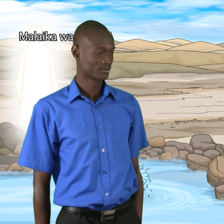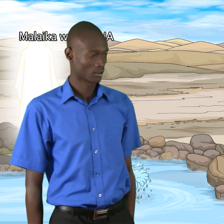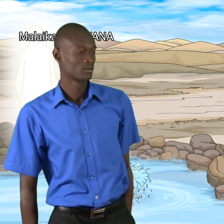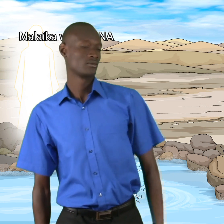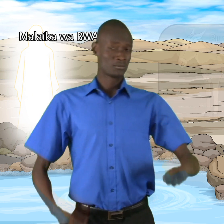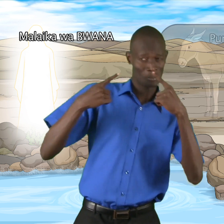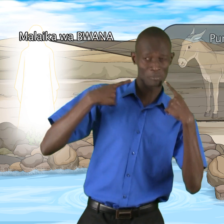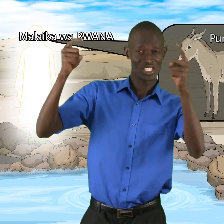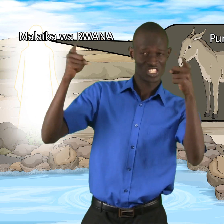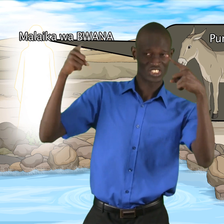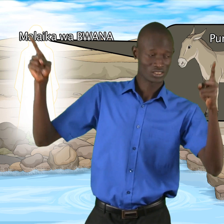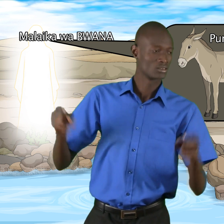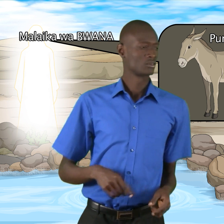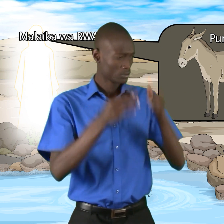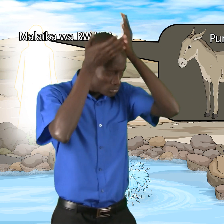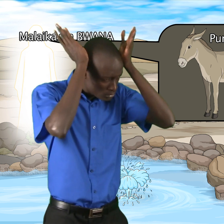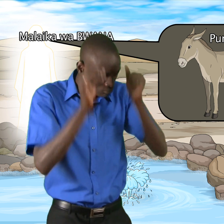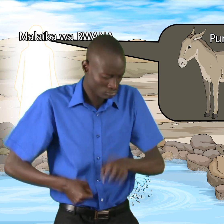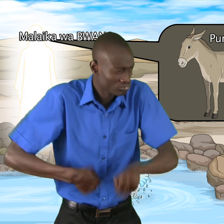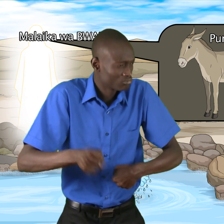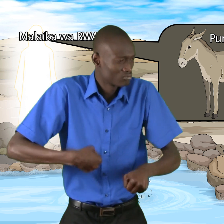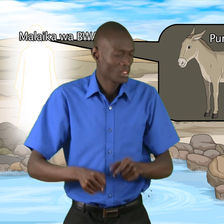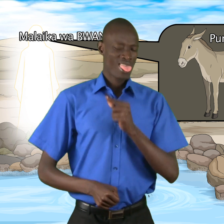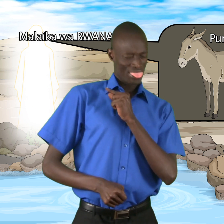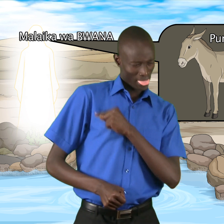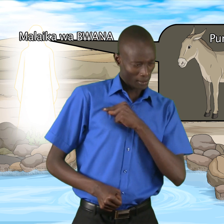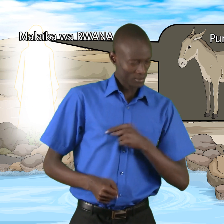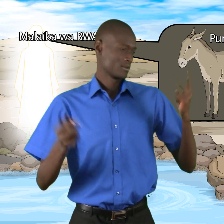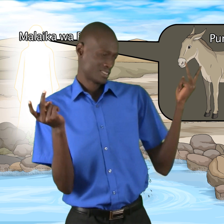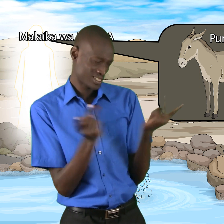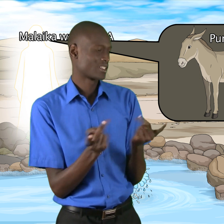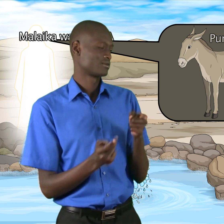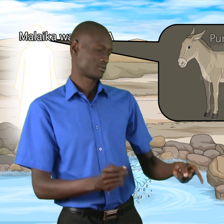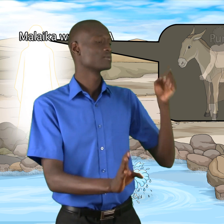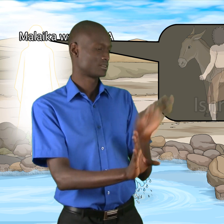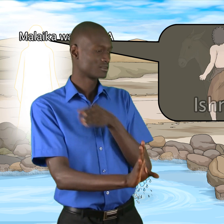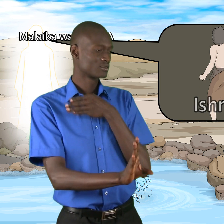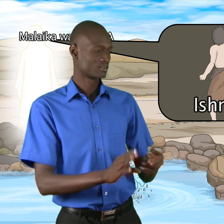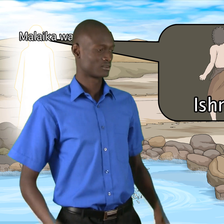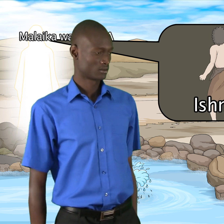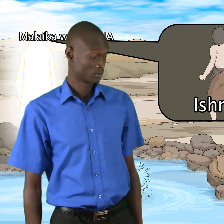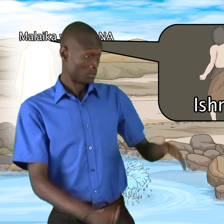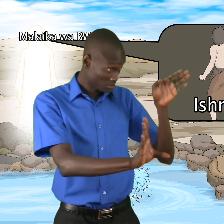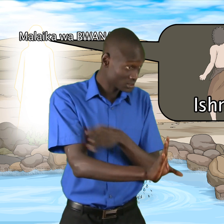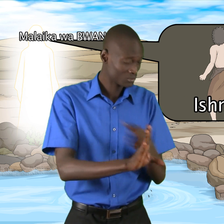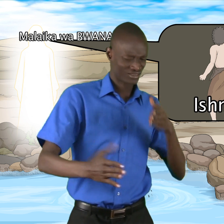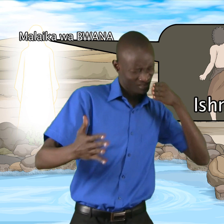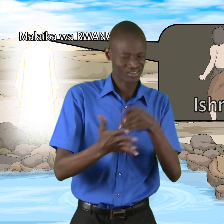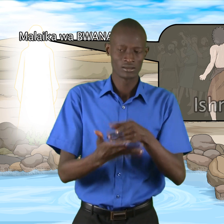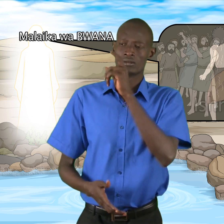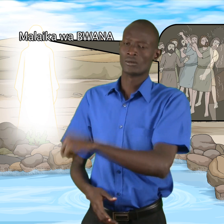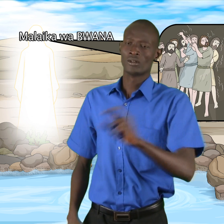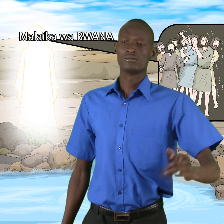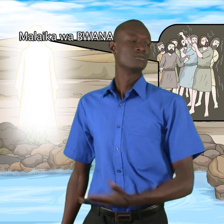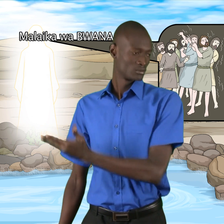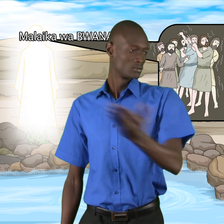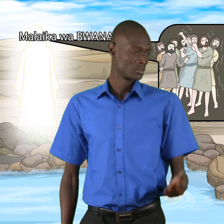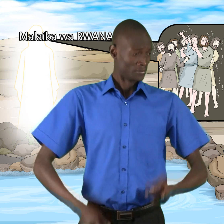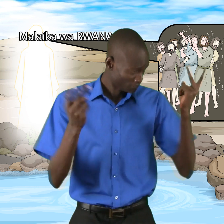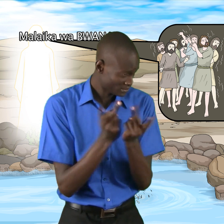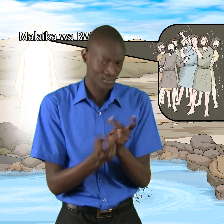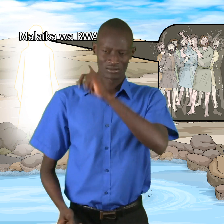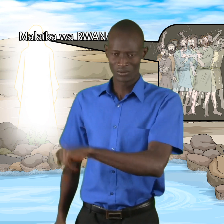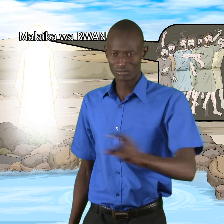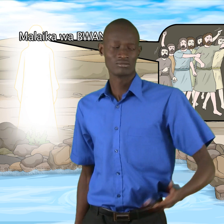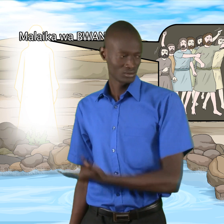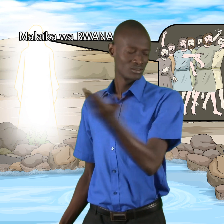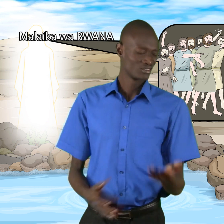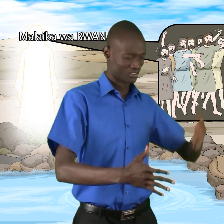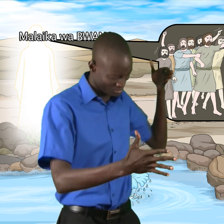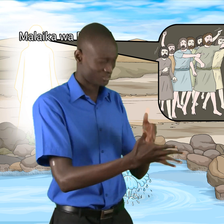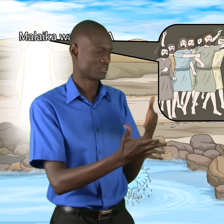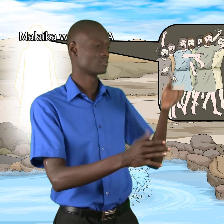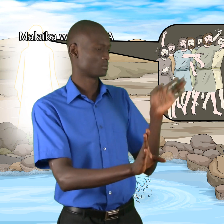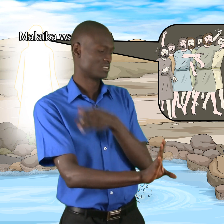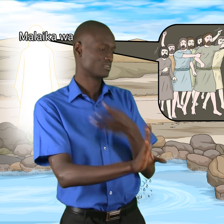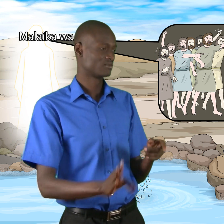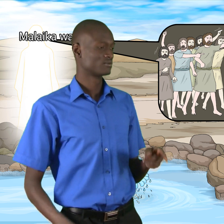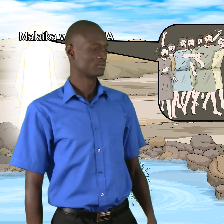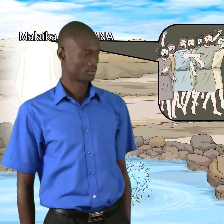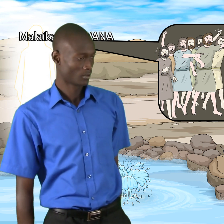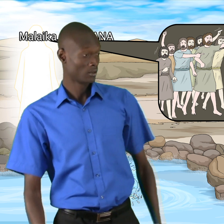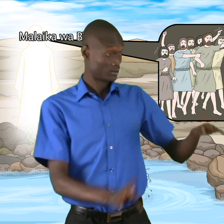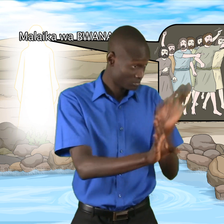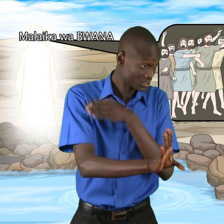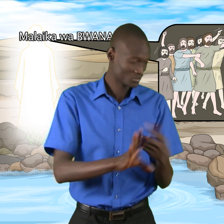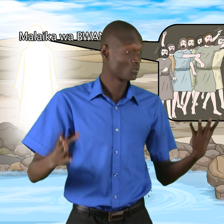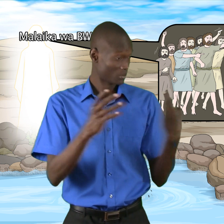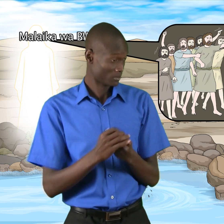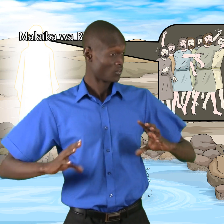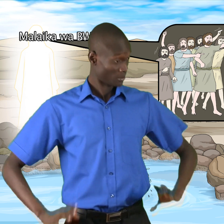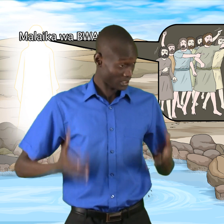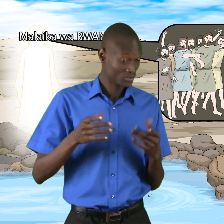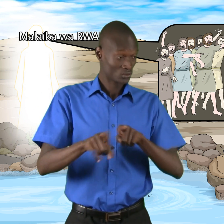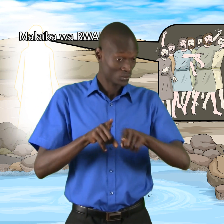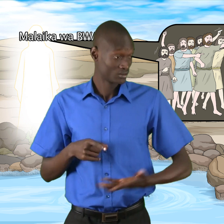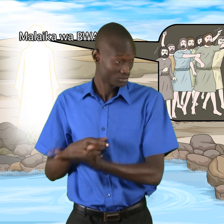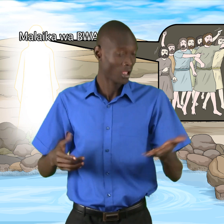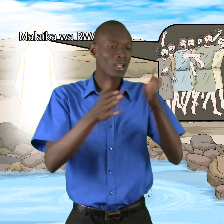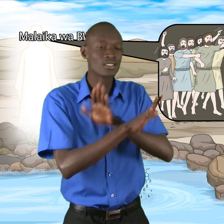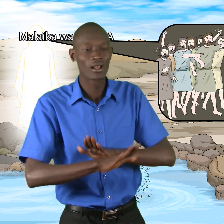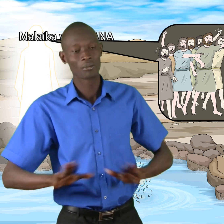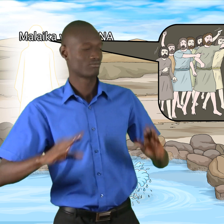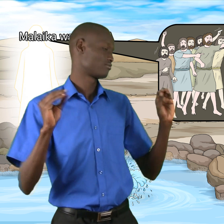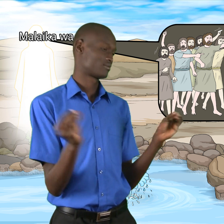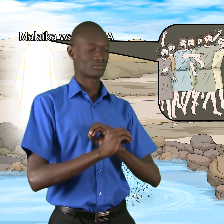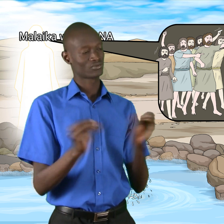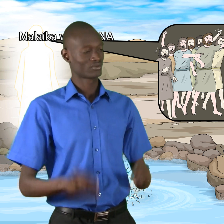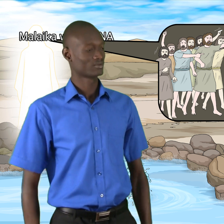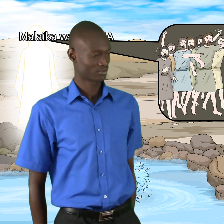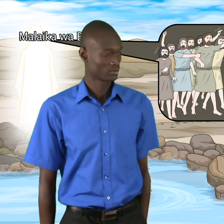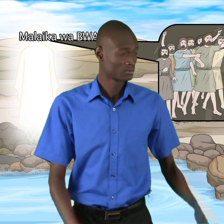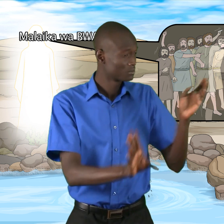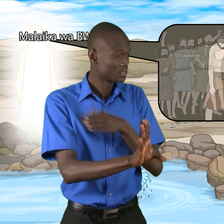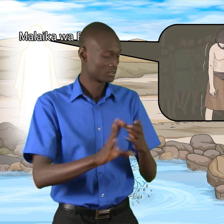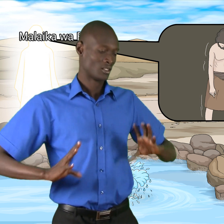He will be a wild donkey of a man, and his hand will be against everyone, and everyone’s hand against him;